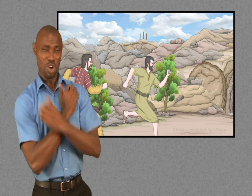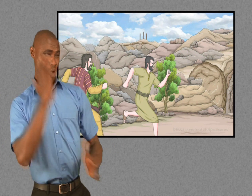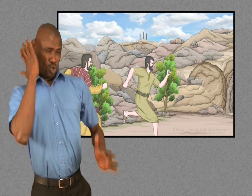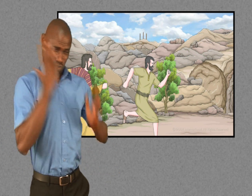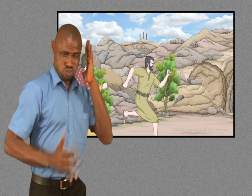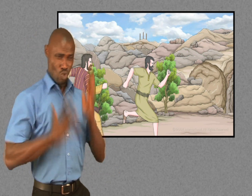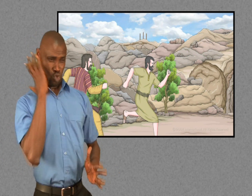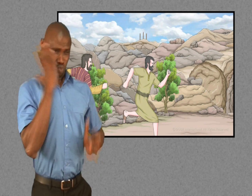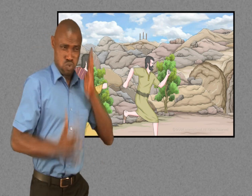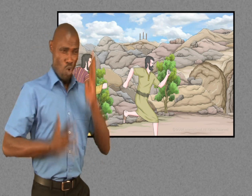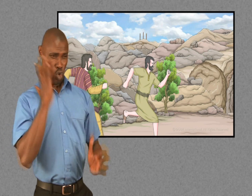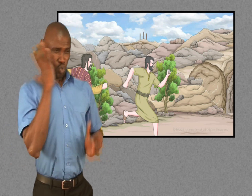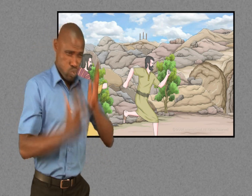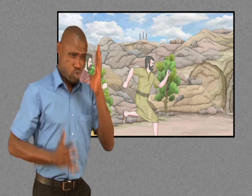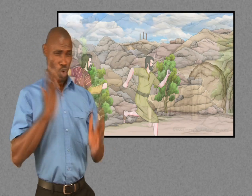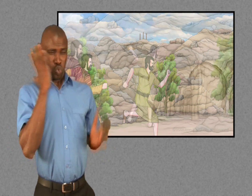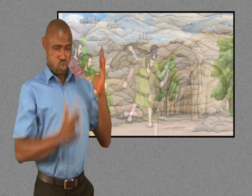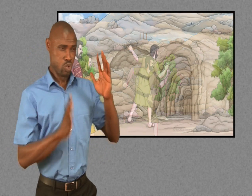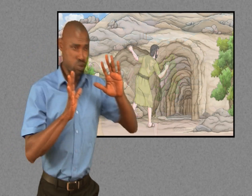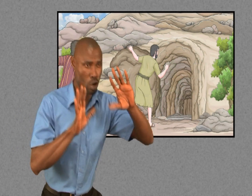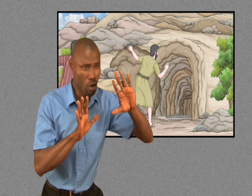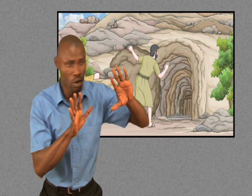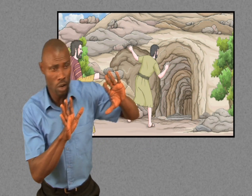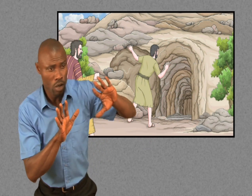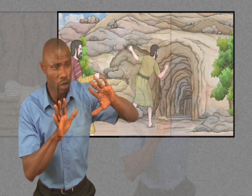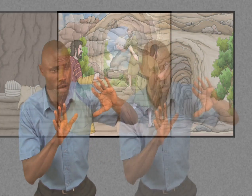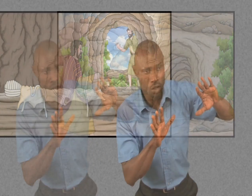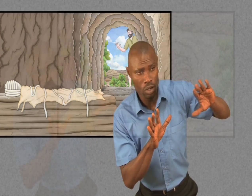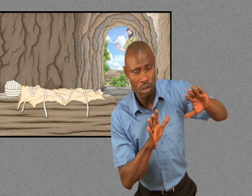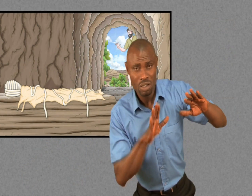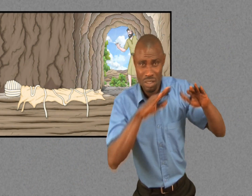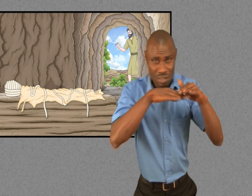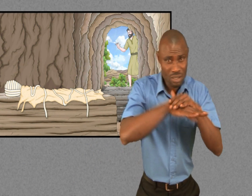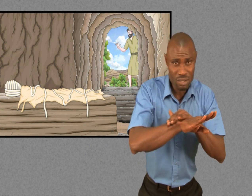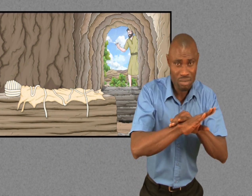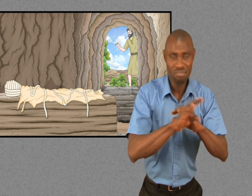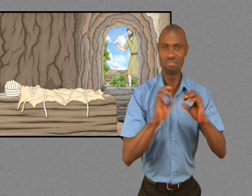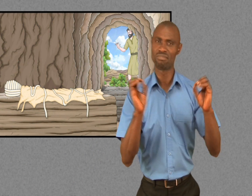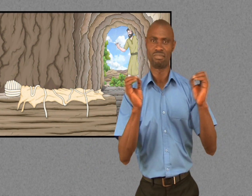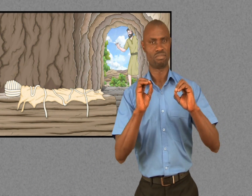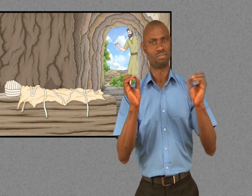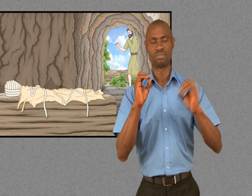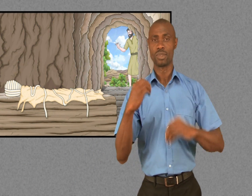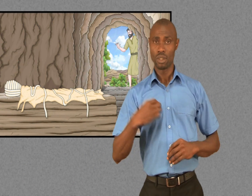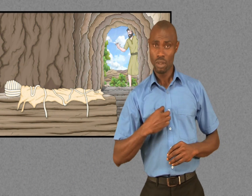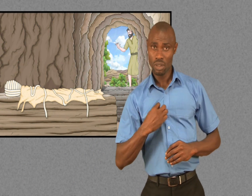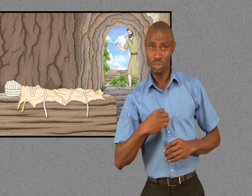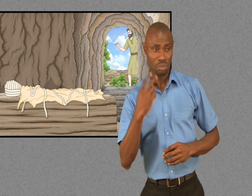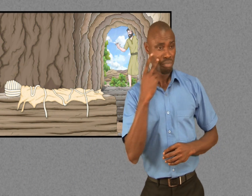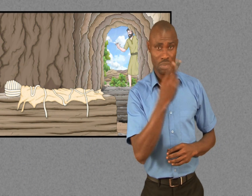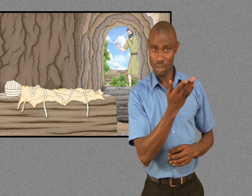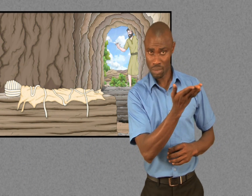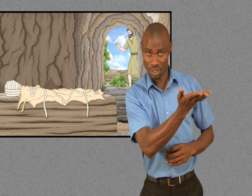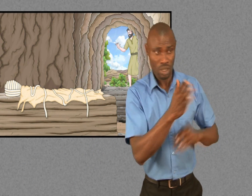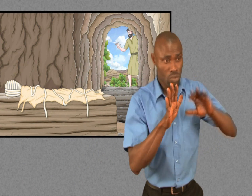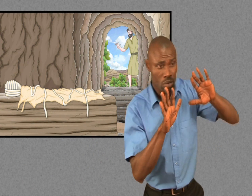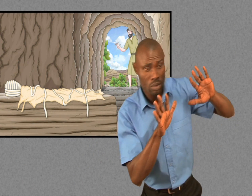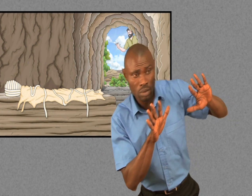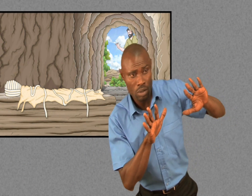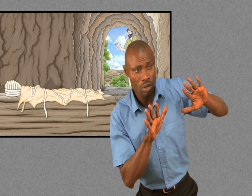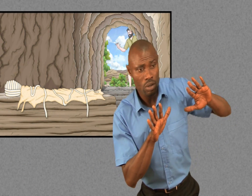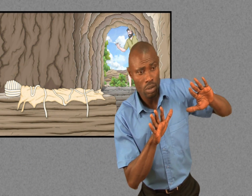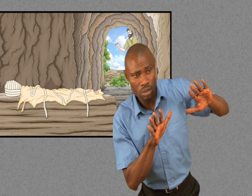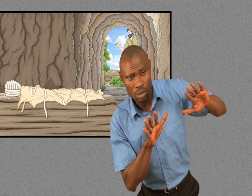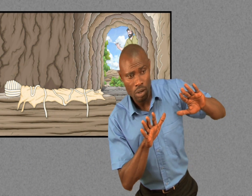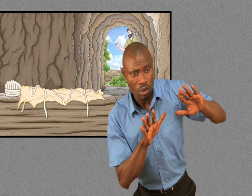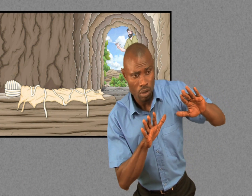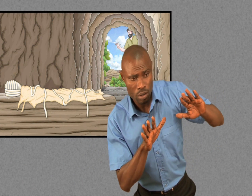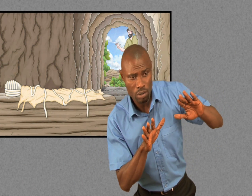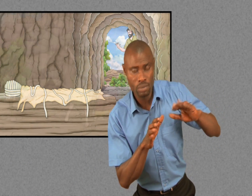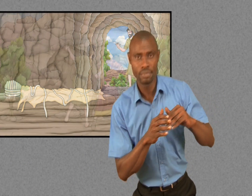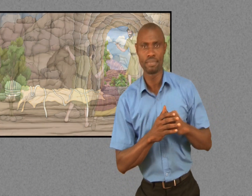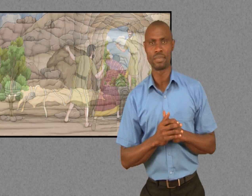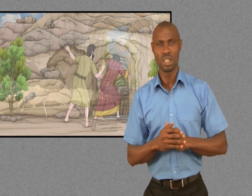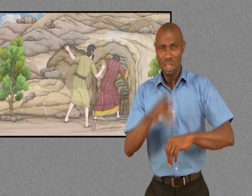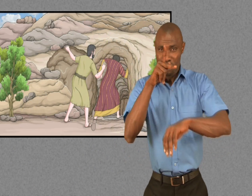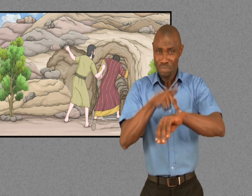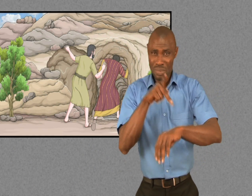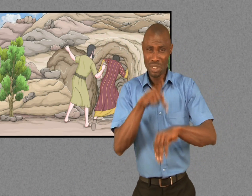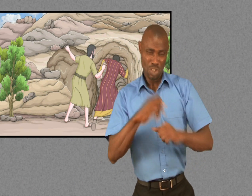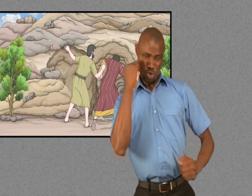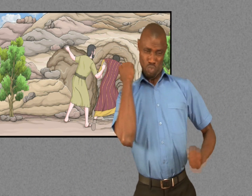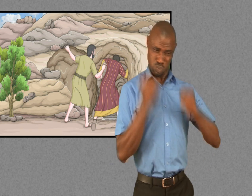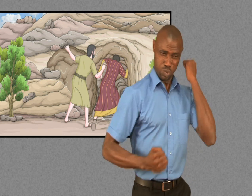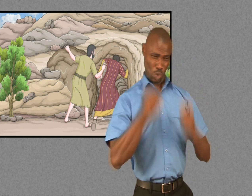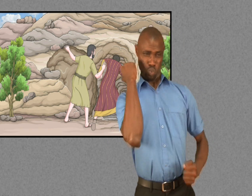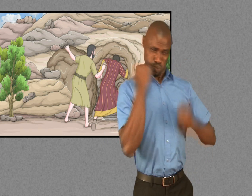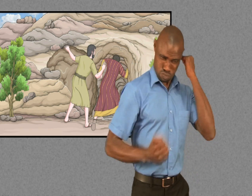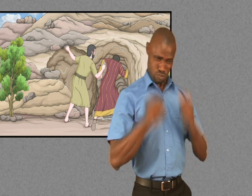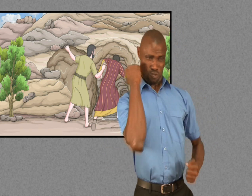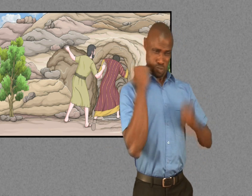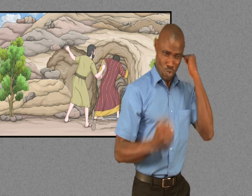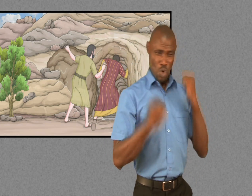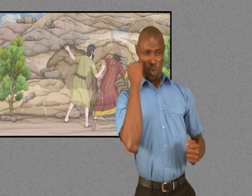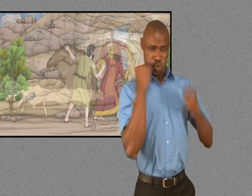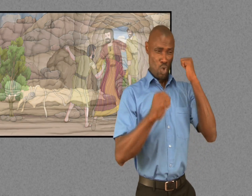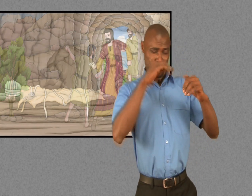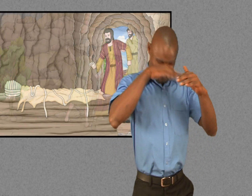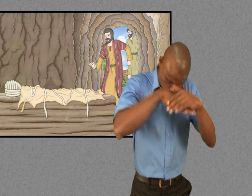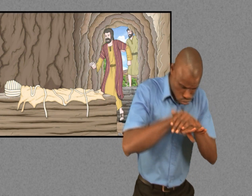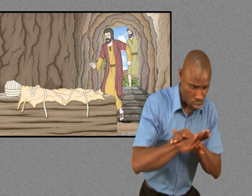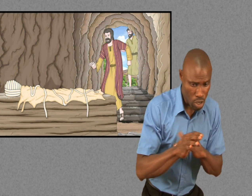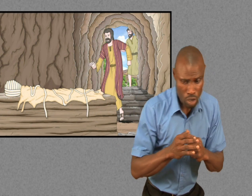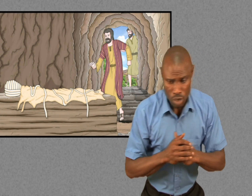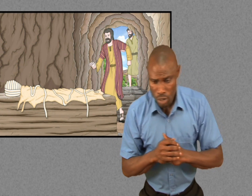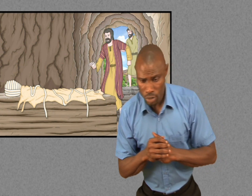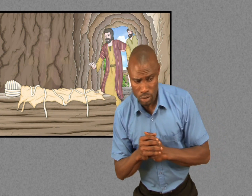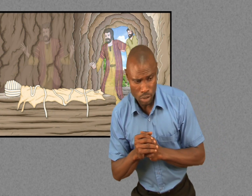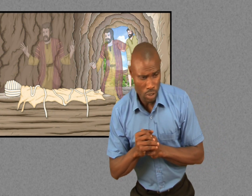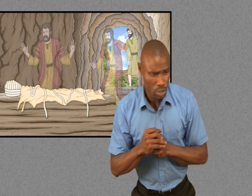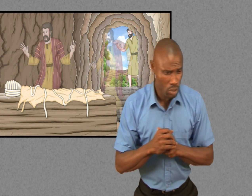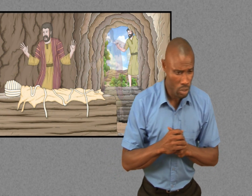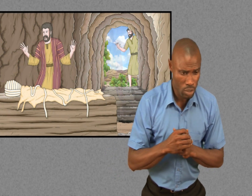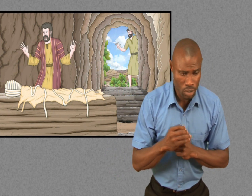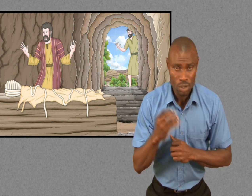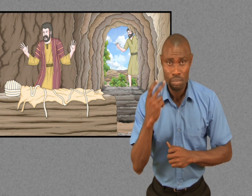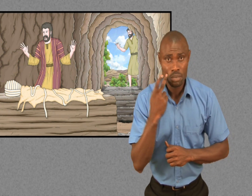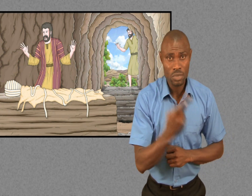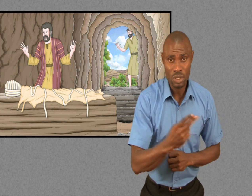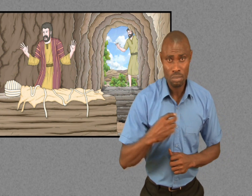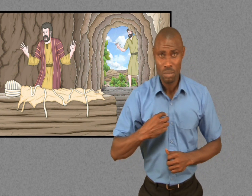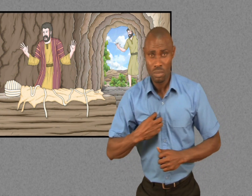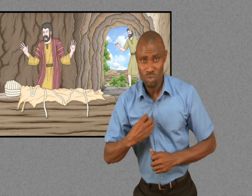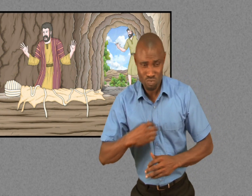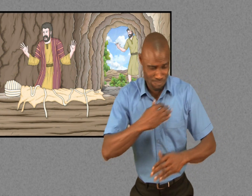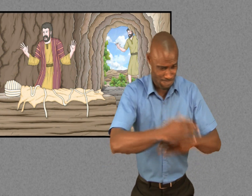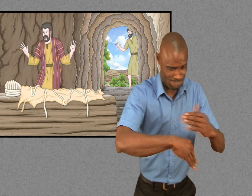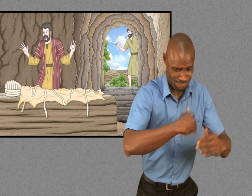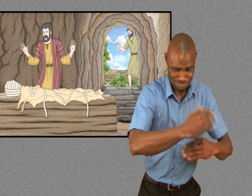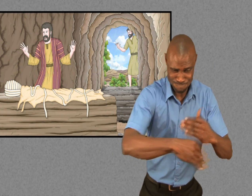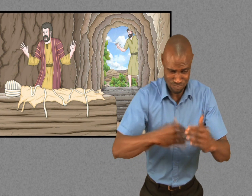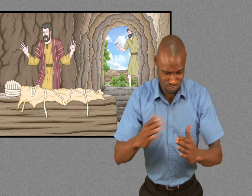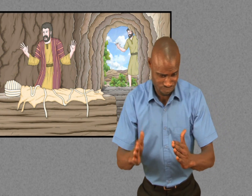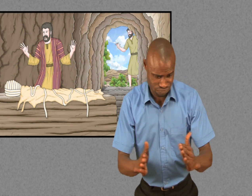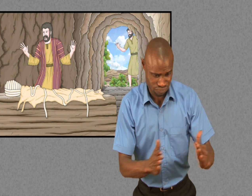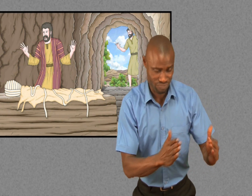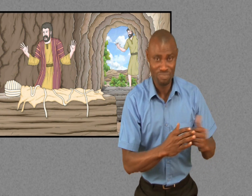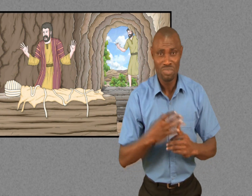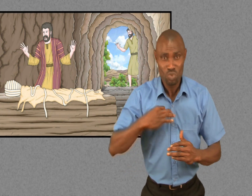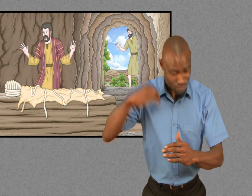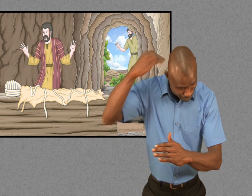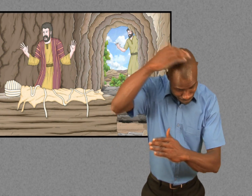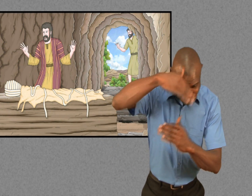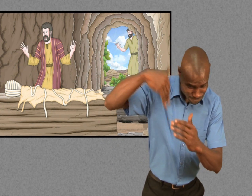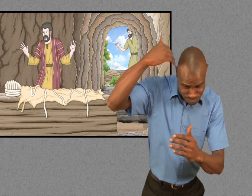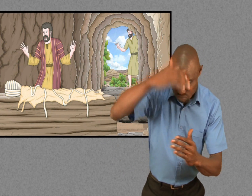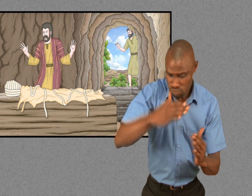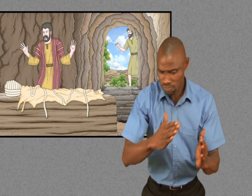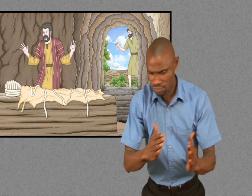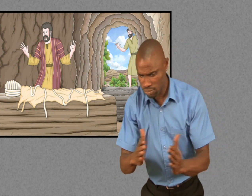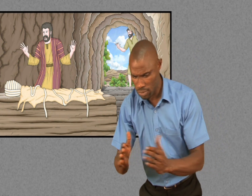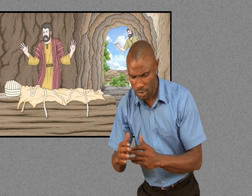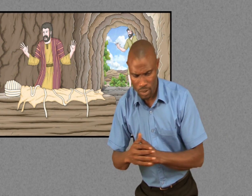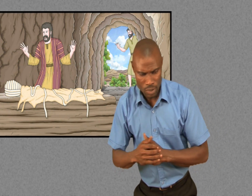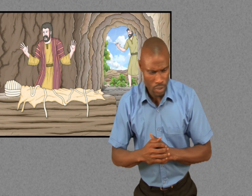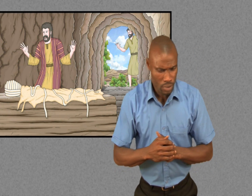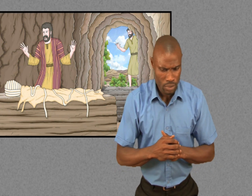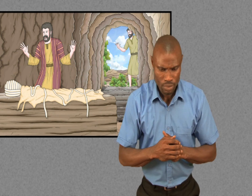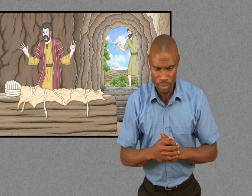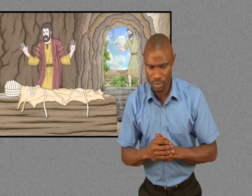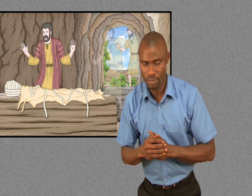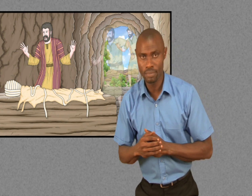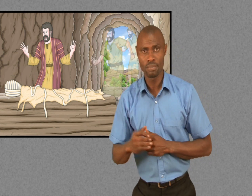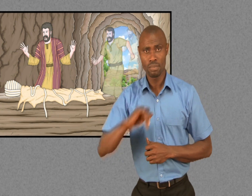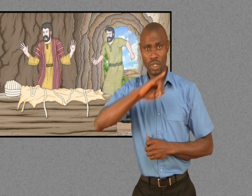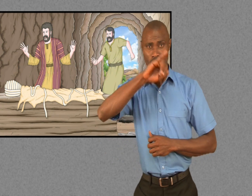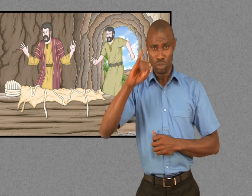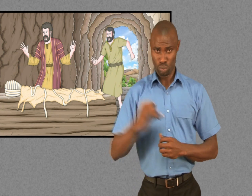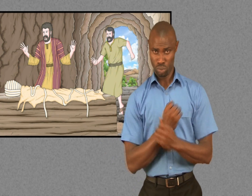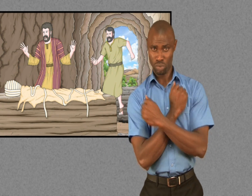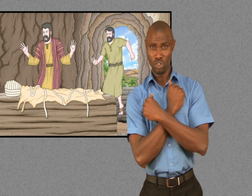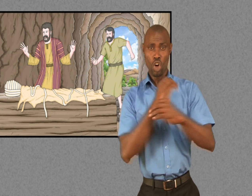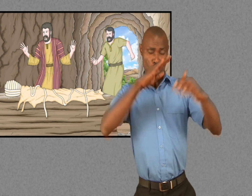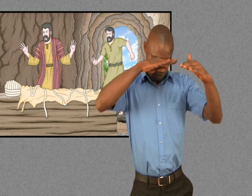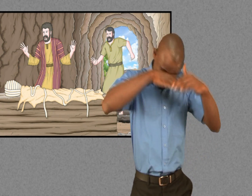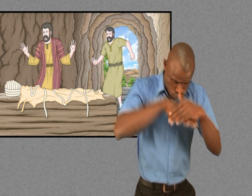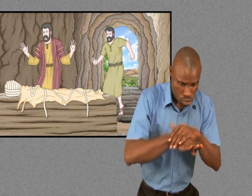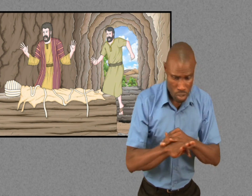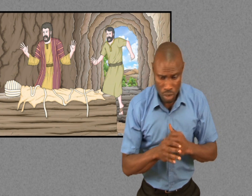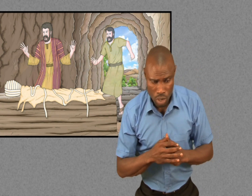He bent down and looked in at the linen cloths lying there, but he did not go in. Simon Peter arrived just after him. He entered the tomb and saw the linen cloths lying there. The cloth that had been around Jesus’ head was rolled up, lying separate from the linen cloths.